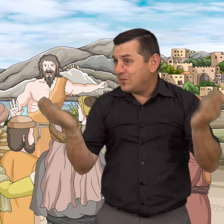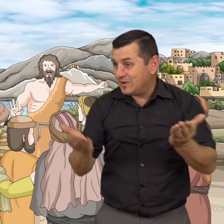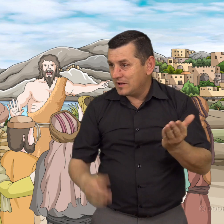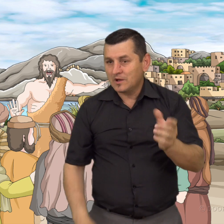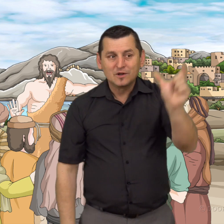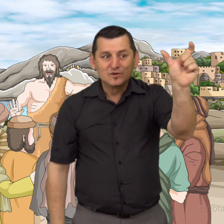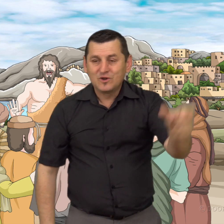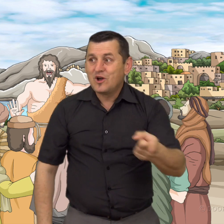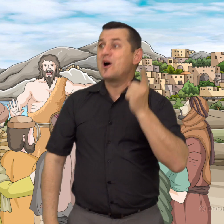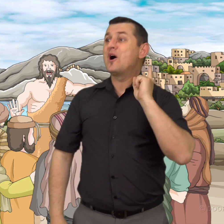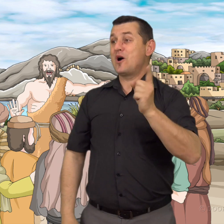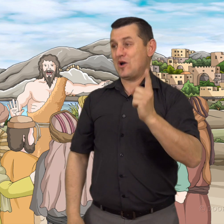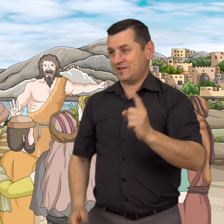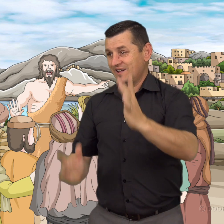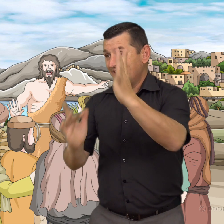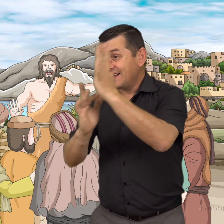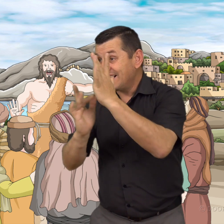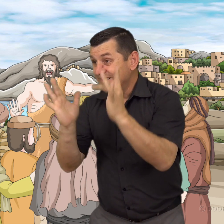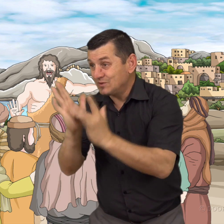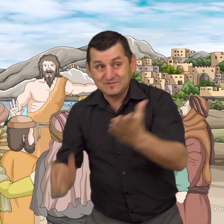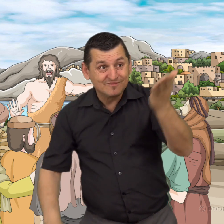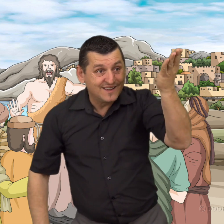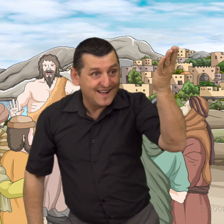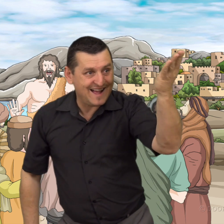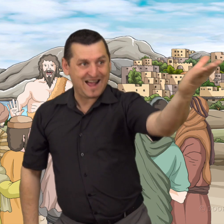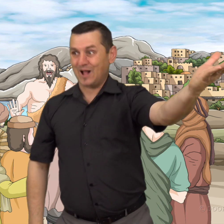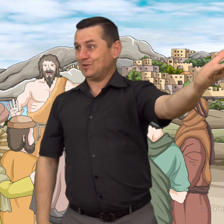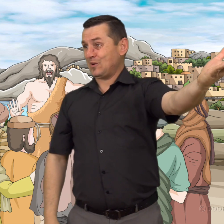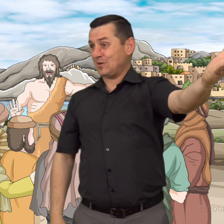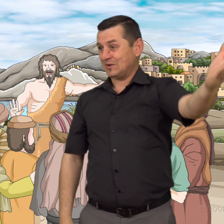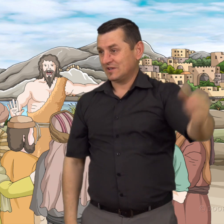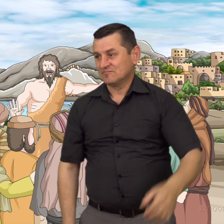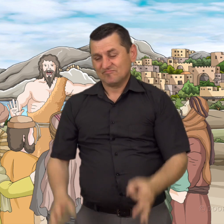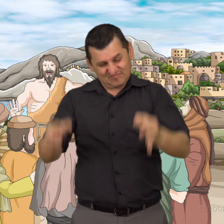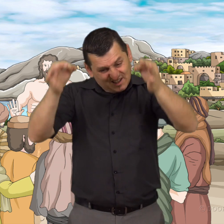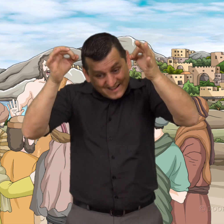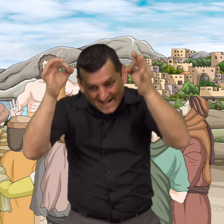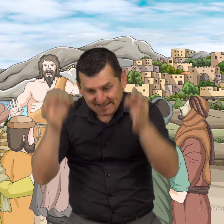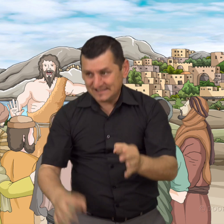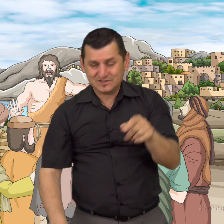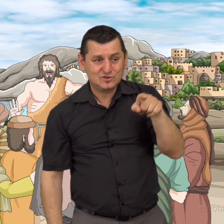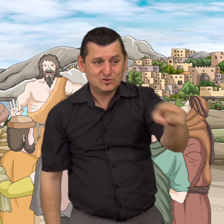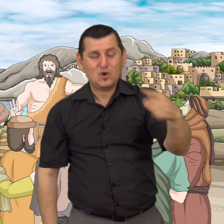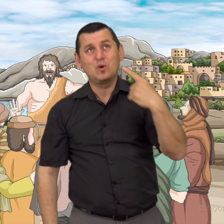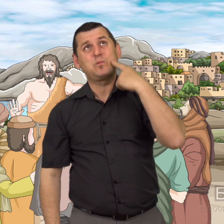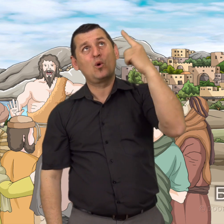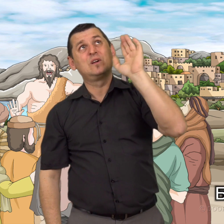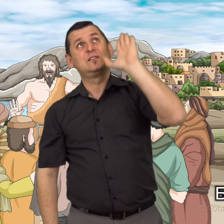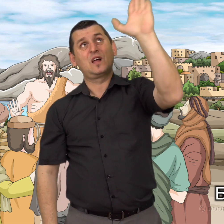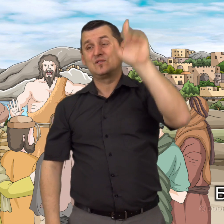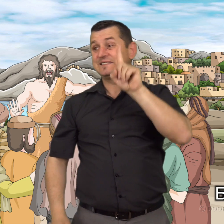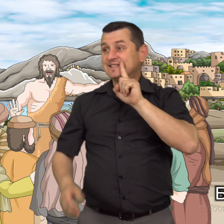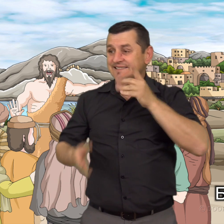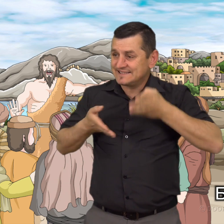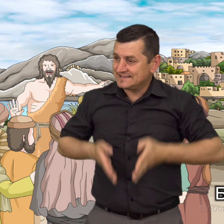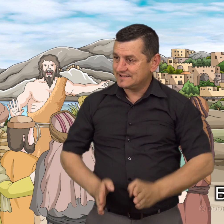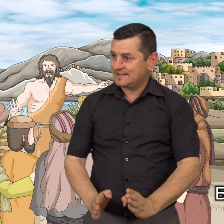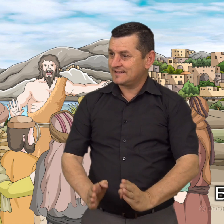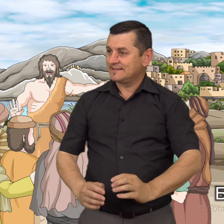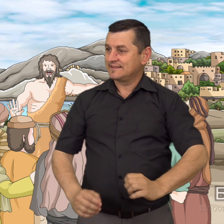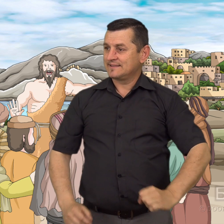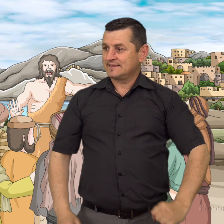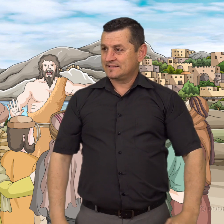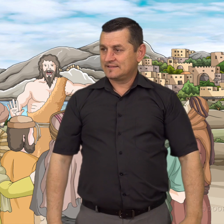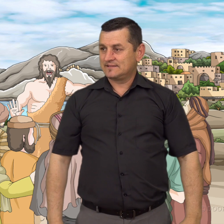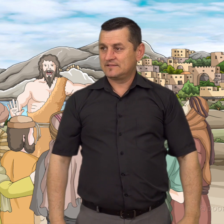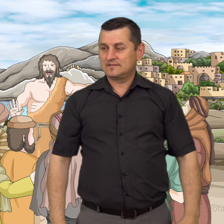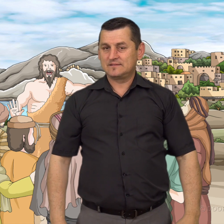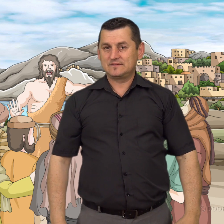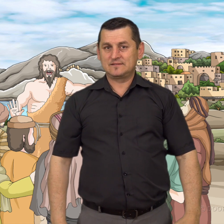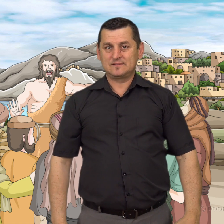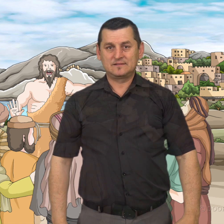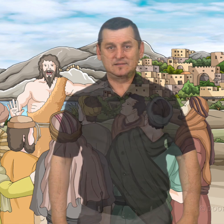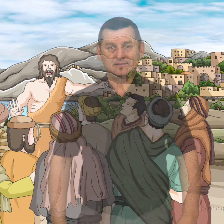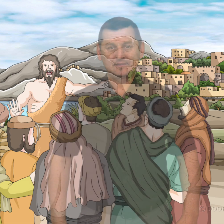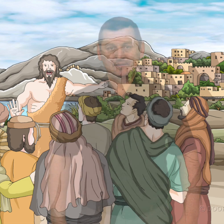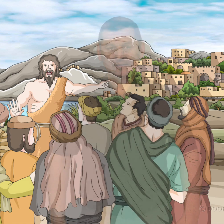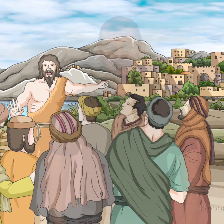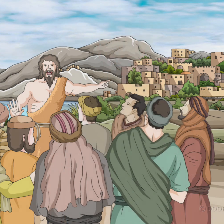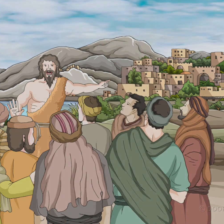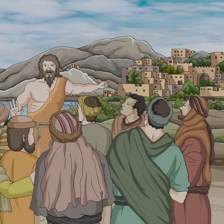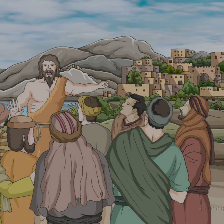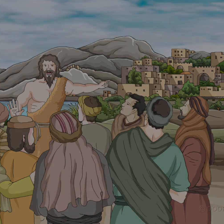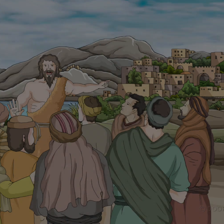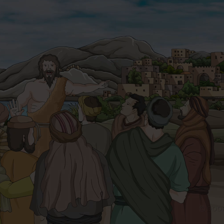I have seen and testified that this is the Son of God.”